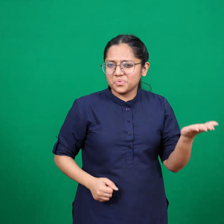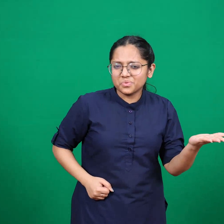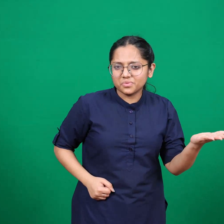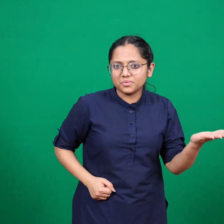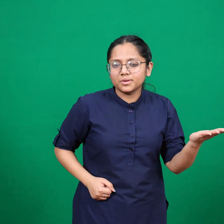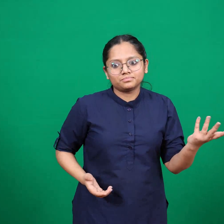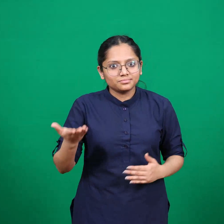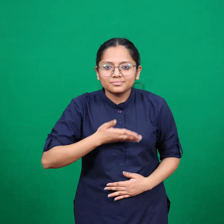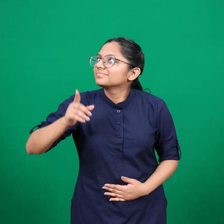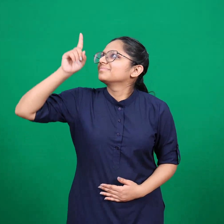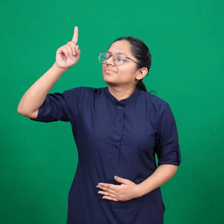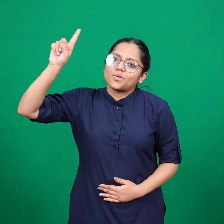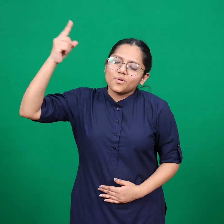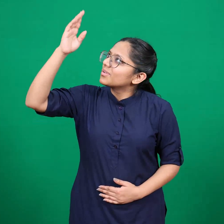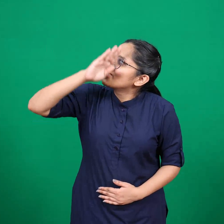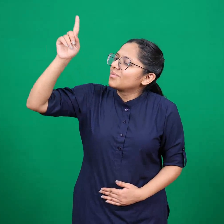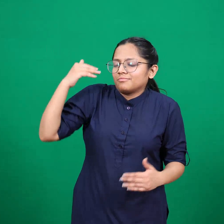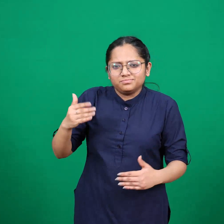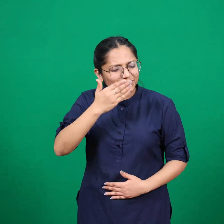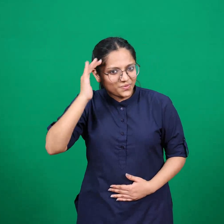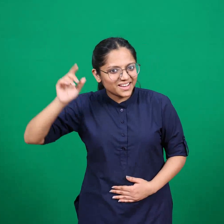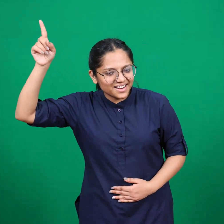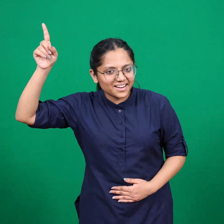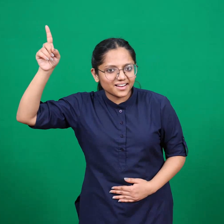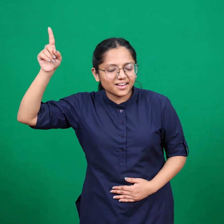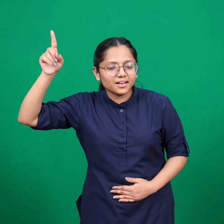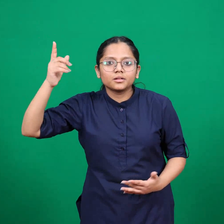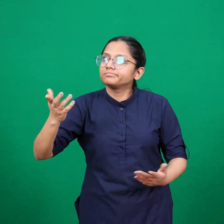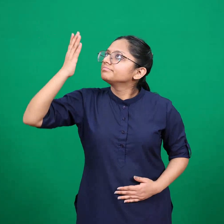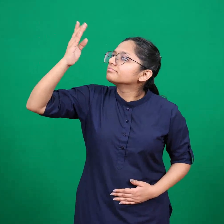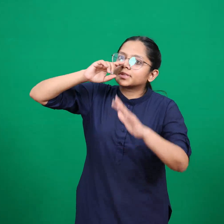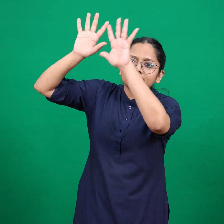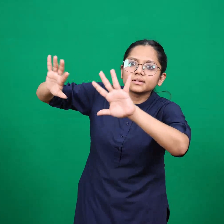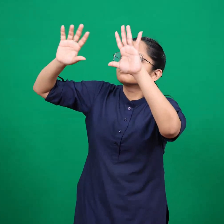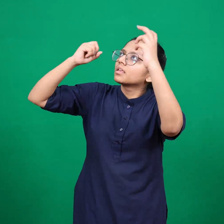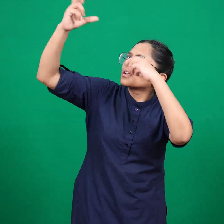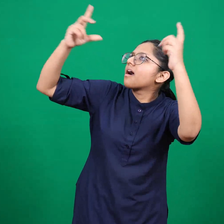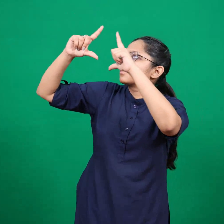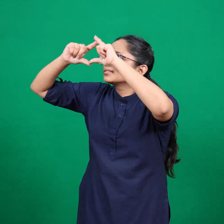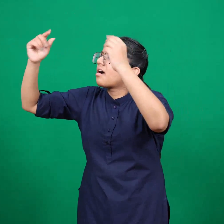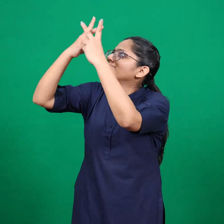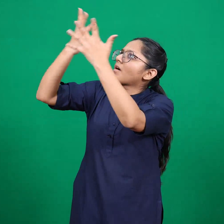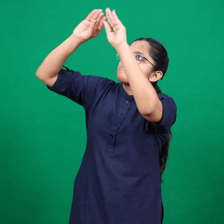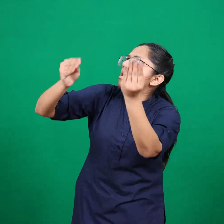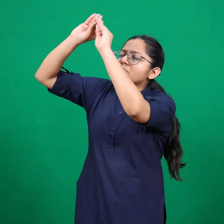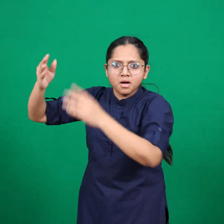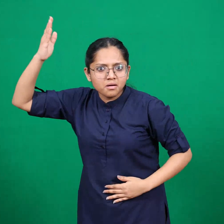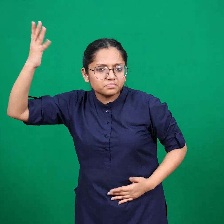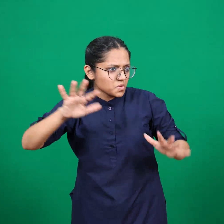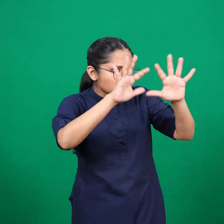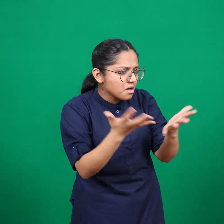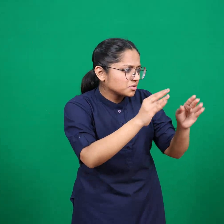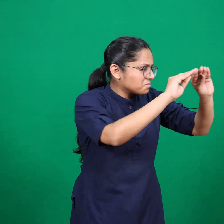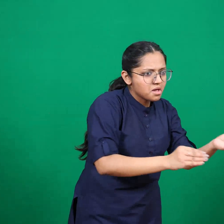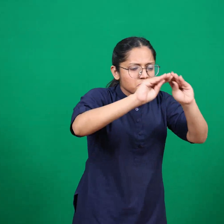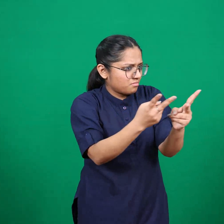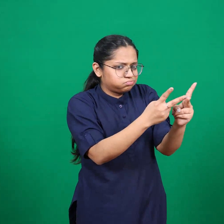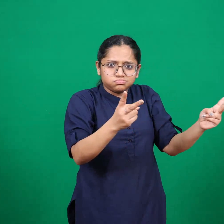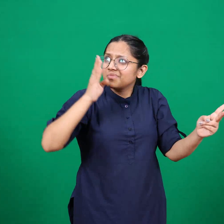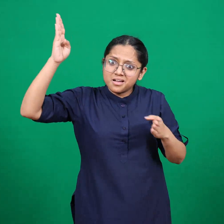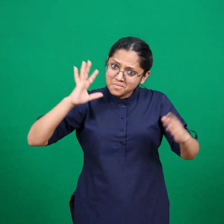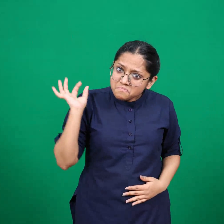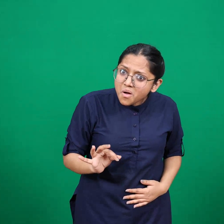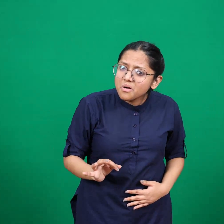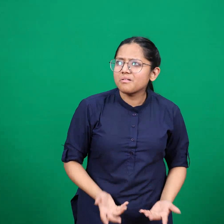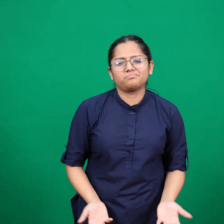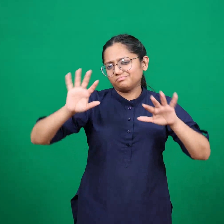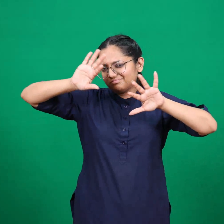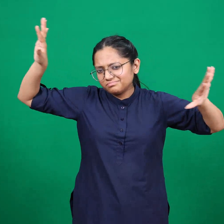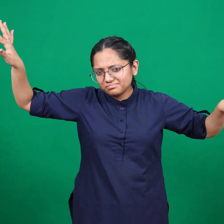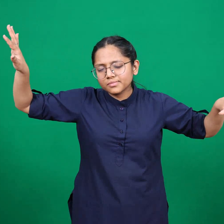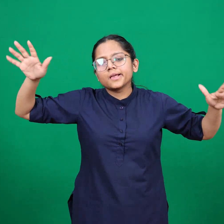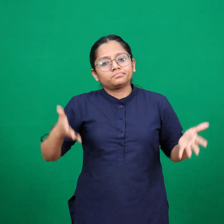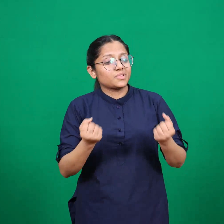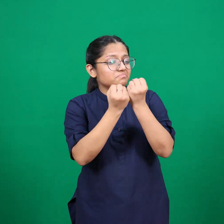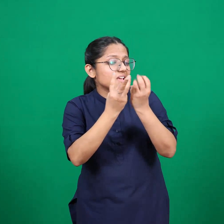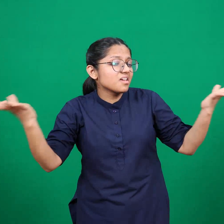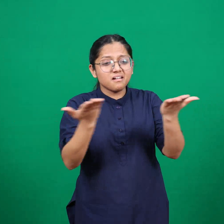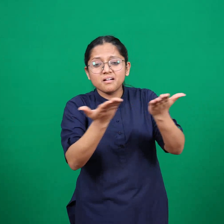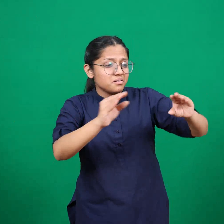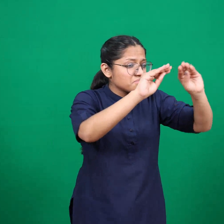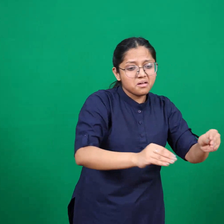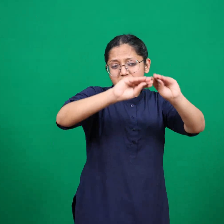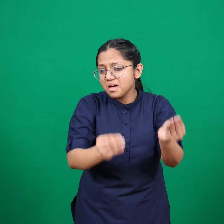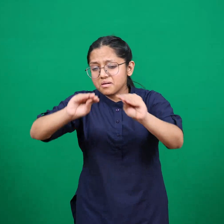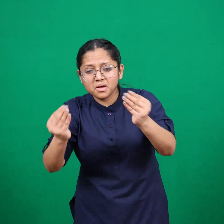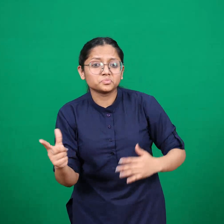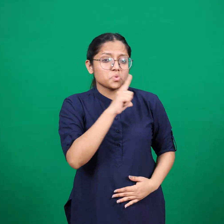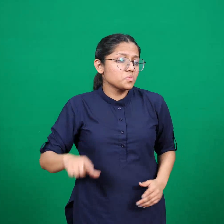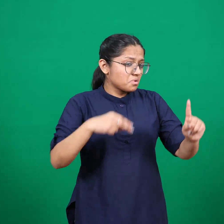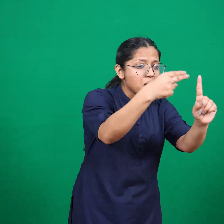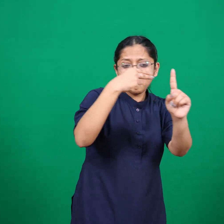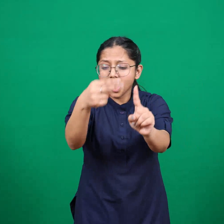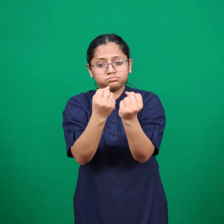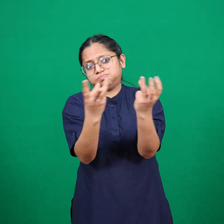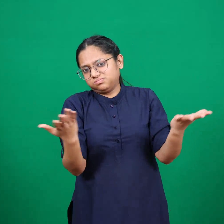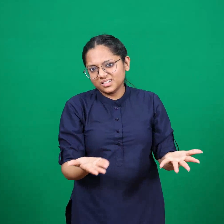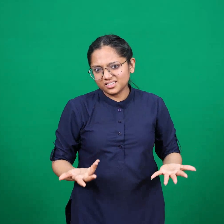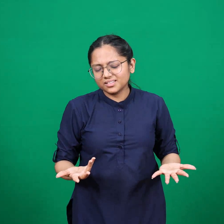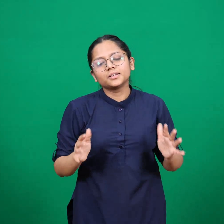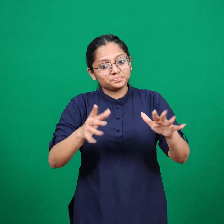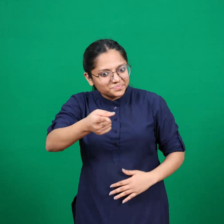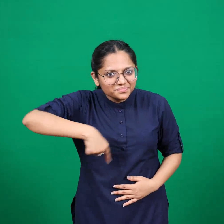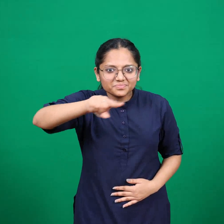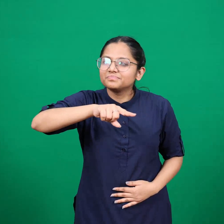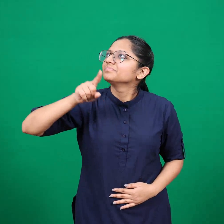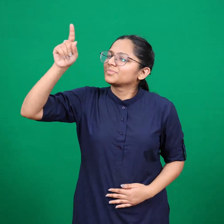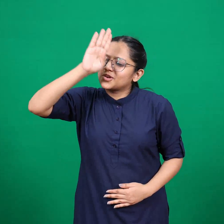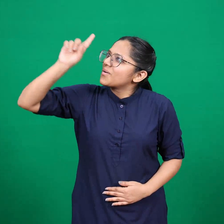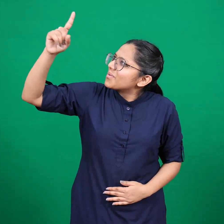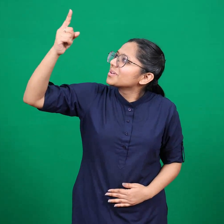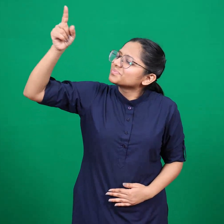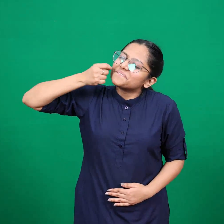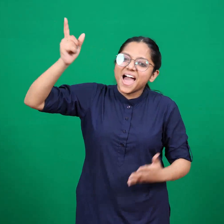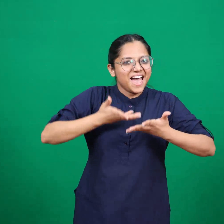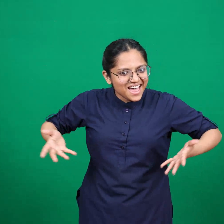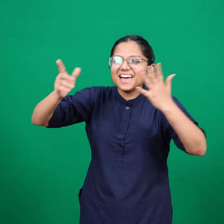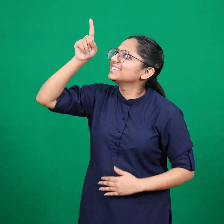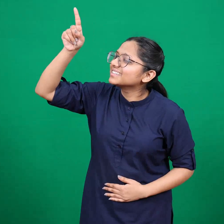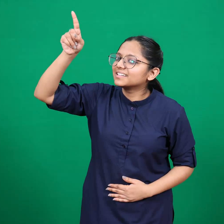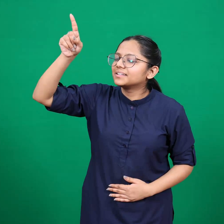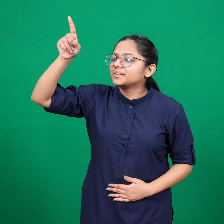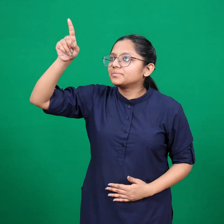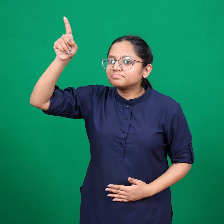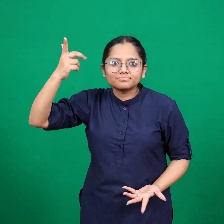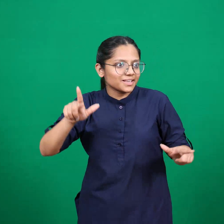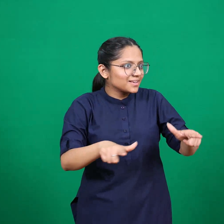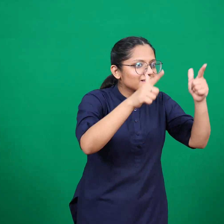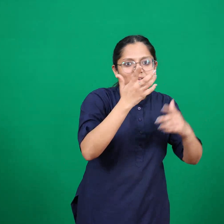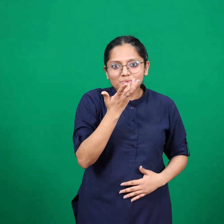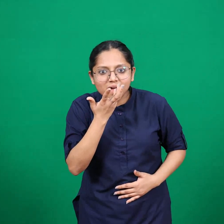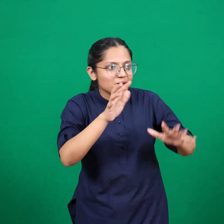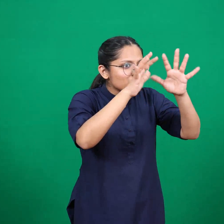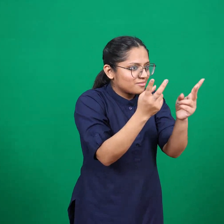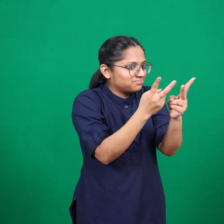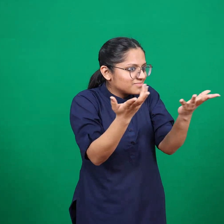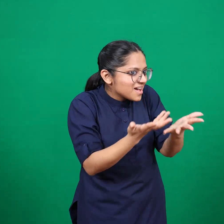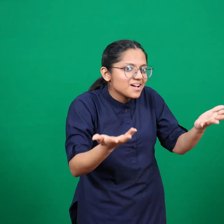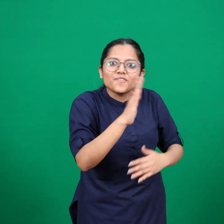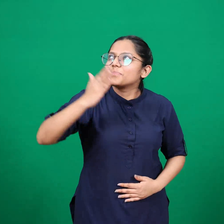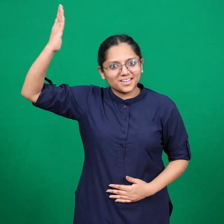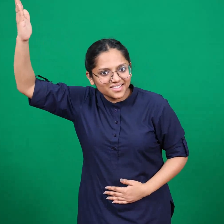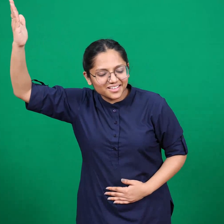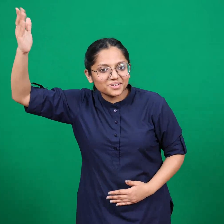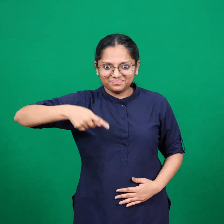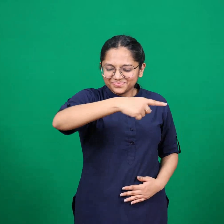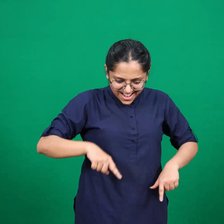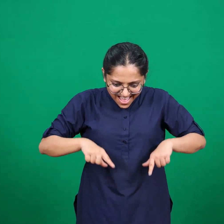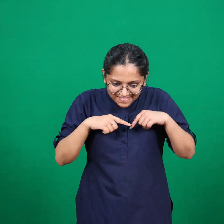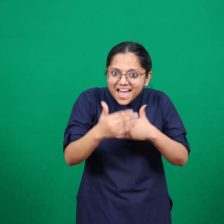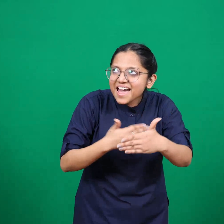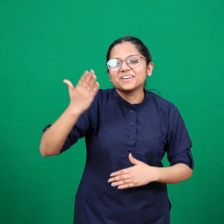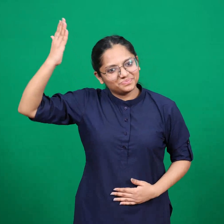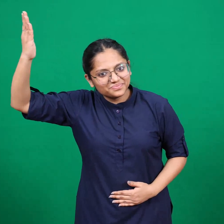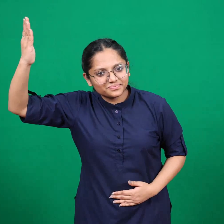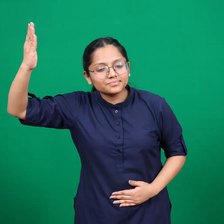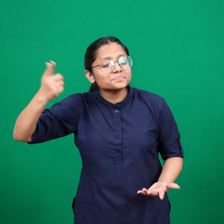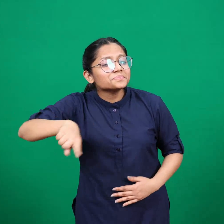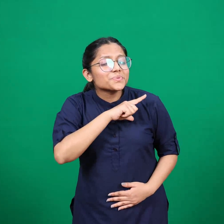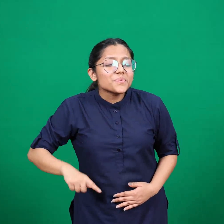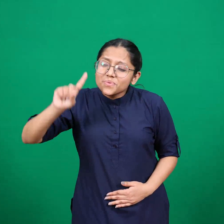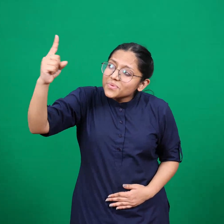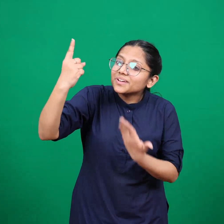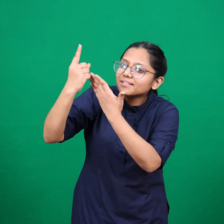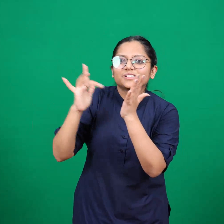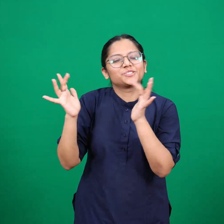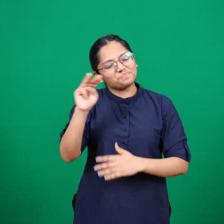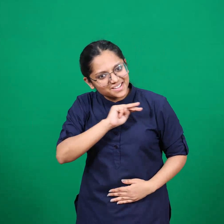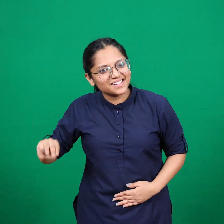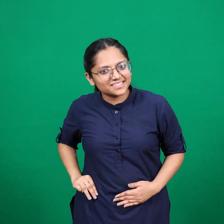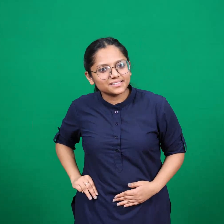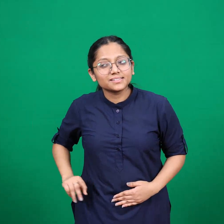For even if there are so-called gods, whether in heaven or on earth (as there are many so-called gods and lords), yet for us there is but one God, the Father, from whom all things came and for whom we exist.